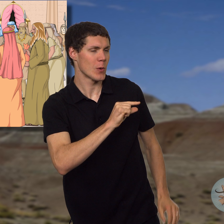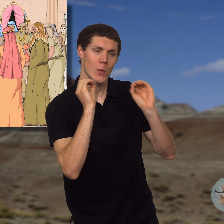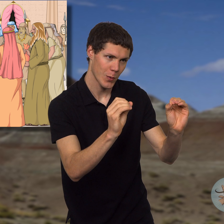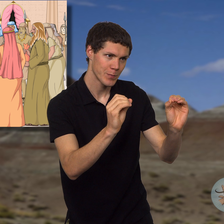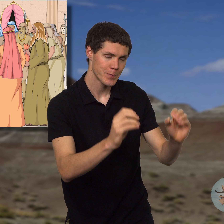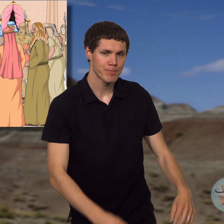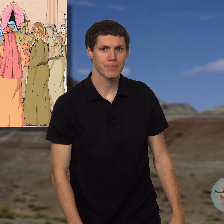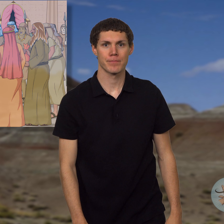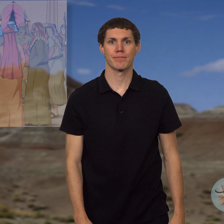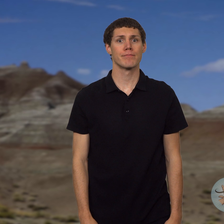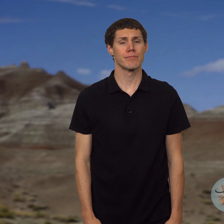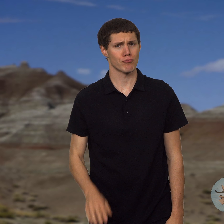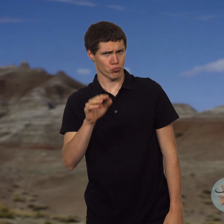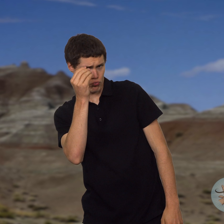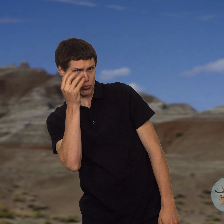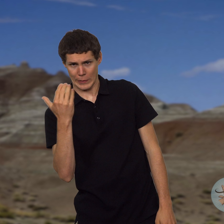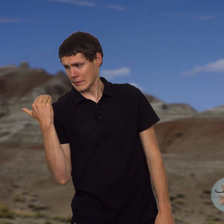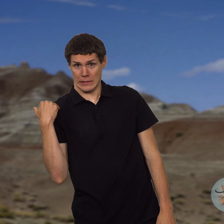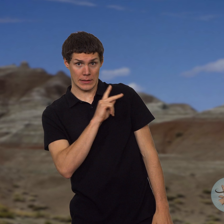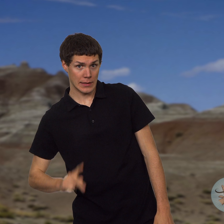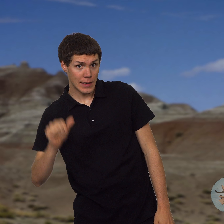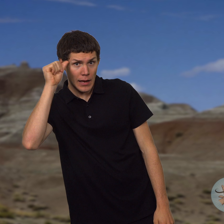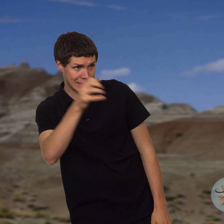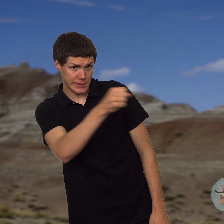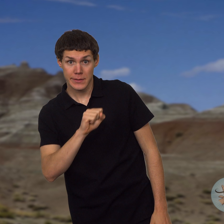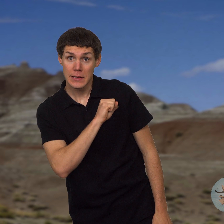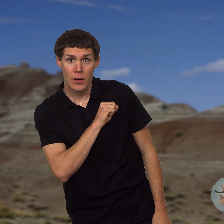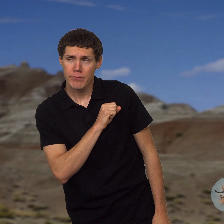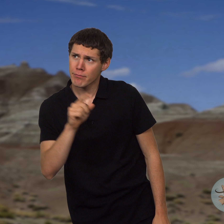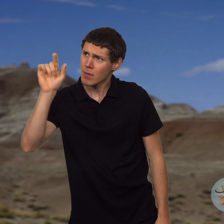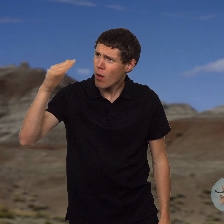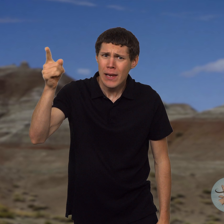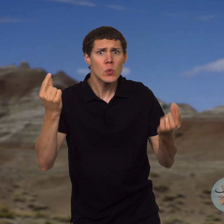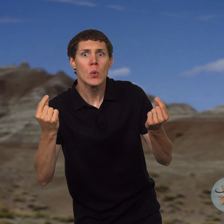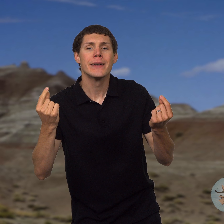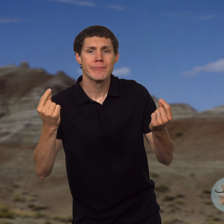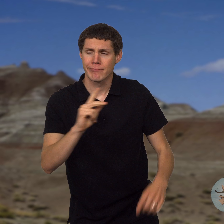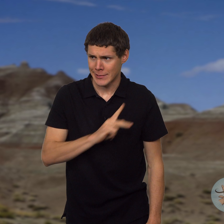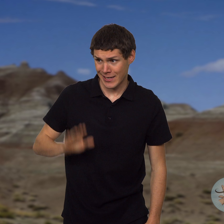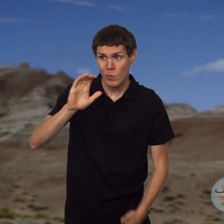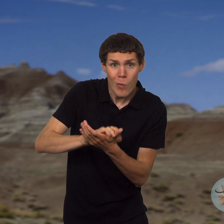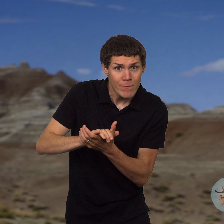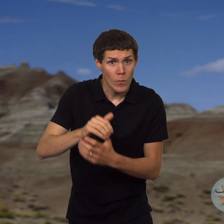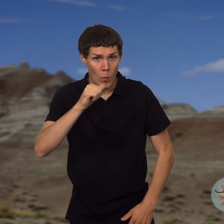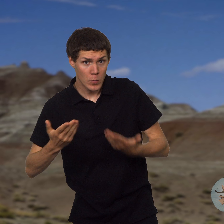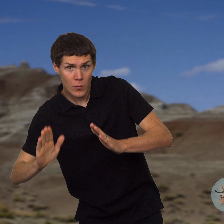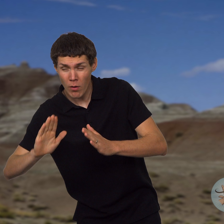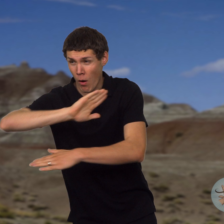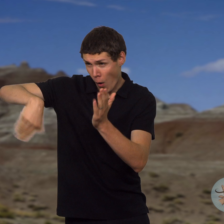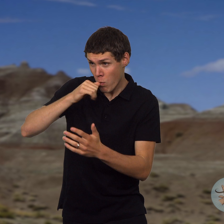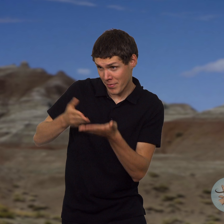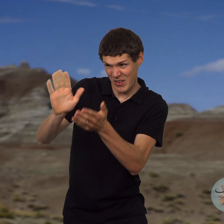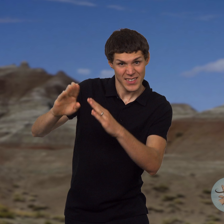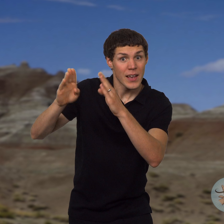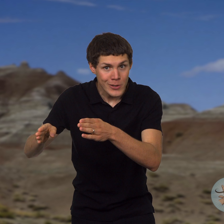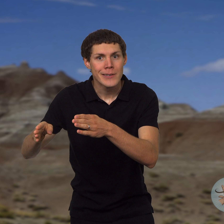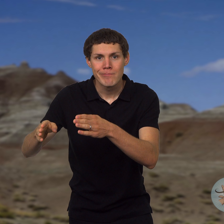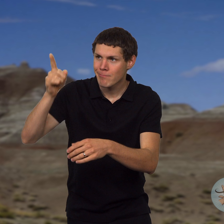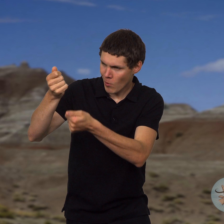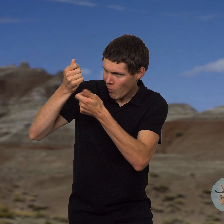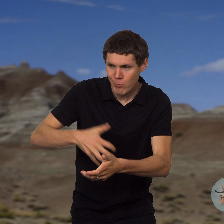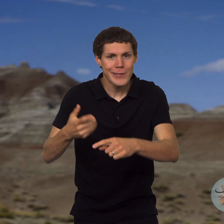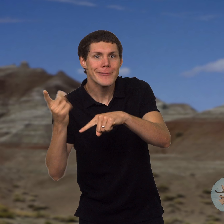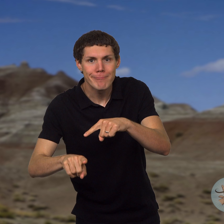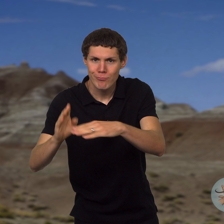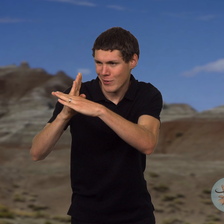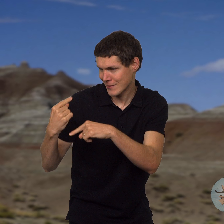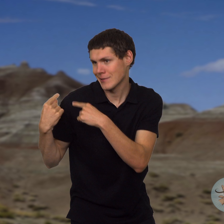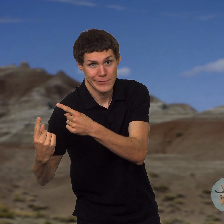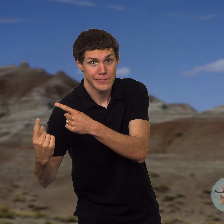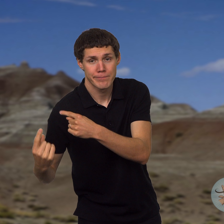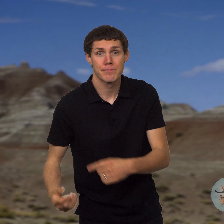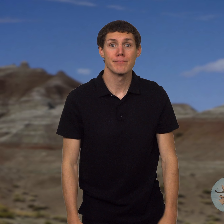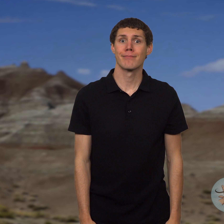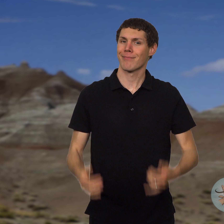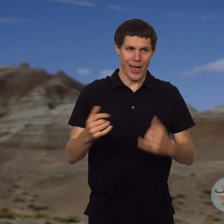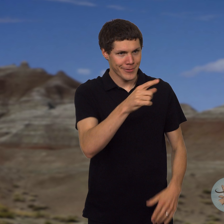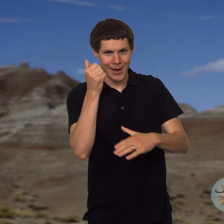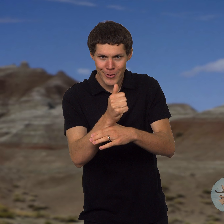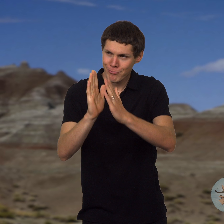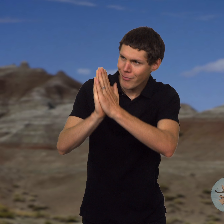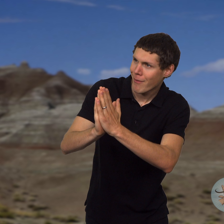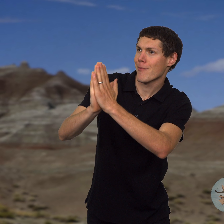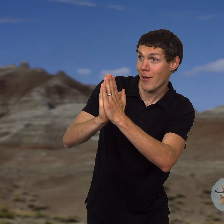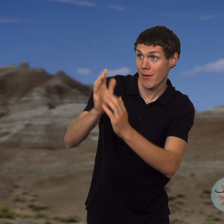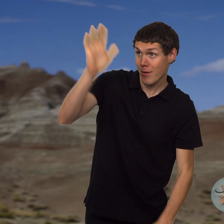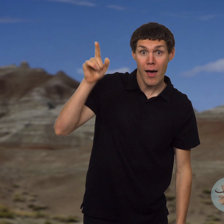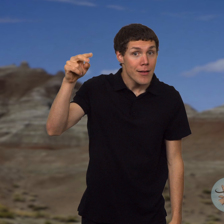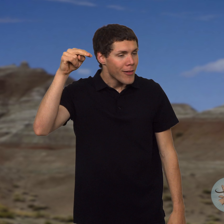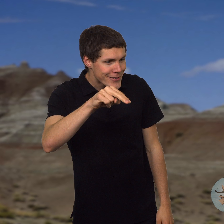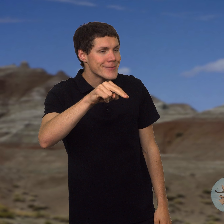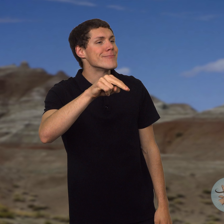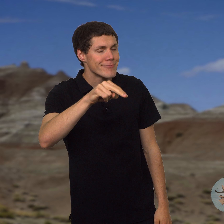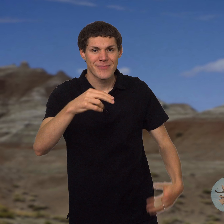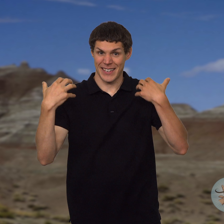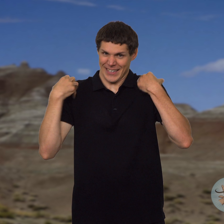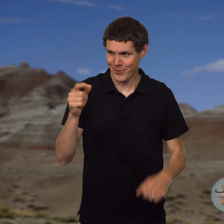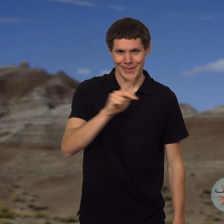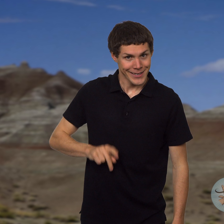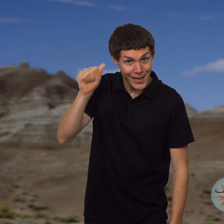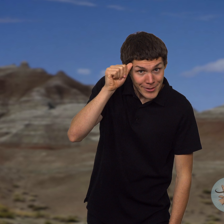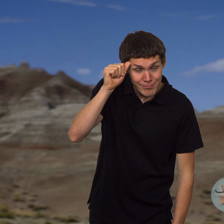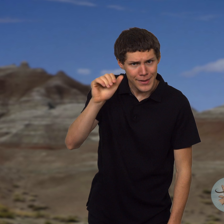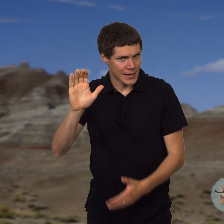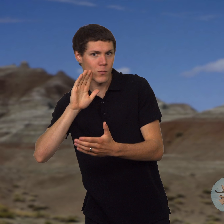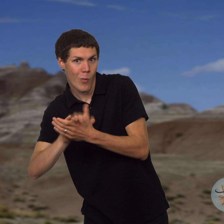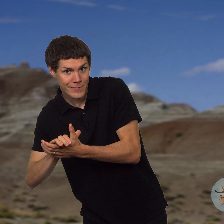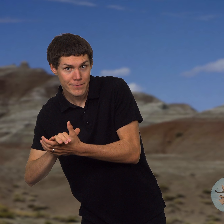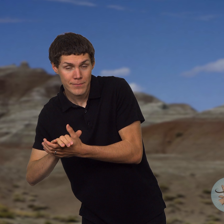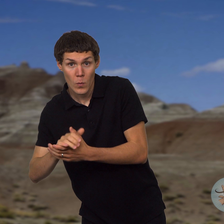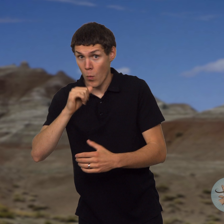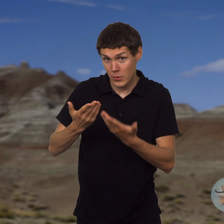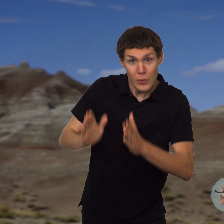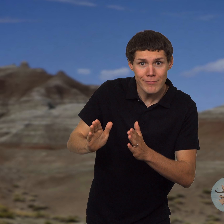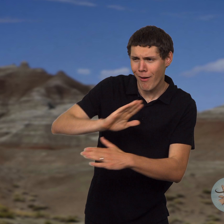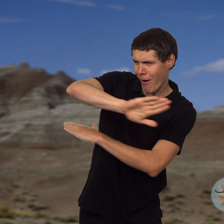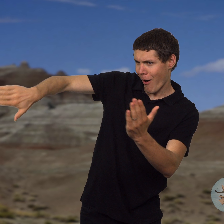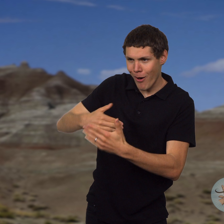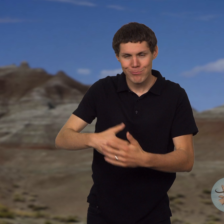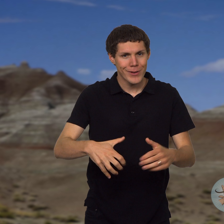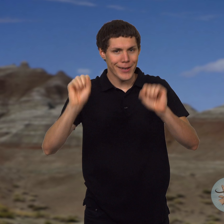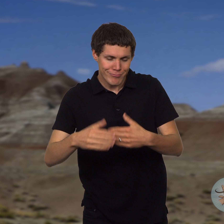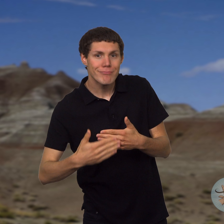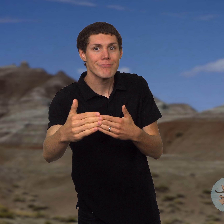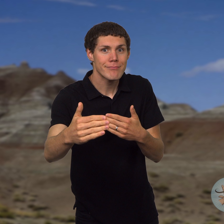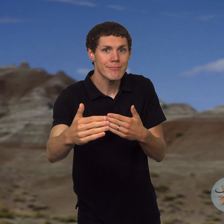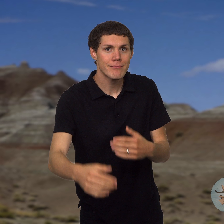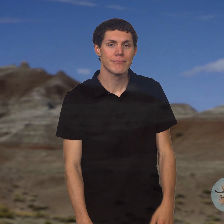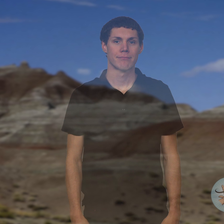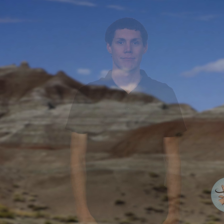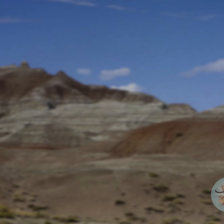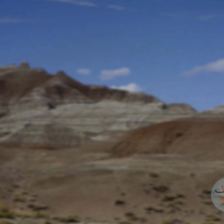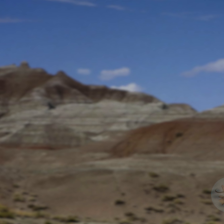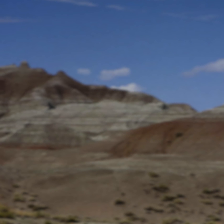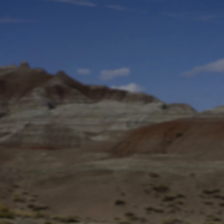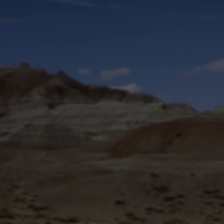Then Abraham prayed to God, and God healed Abimelech and his wife and his maidservants, so that they could again bear children— for on account of Abraham’s wife Sarah, the LORD had completely closed all the wombs in Abimelech’s household.